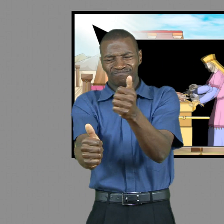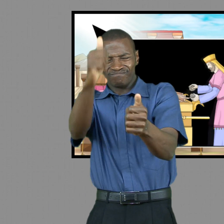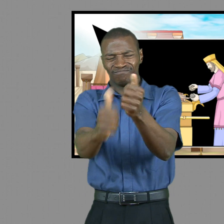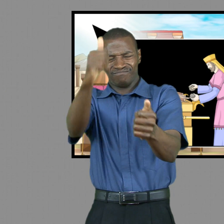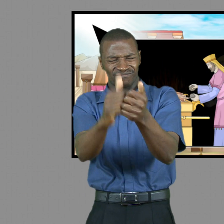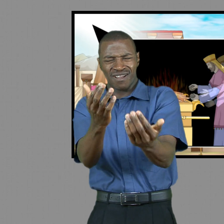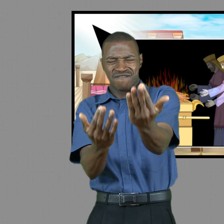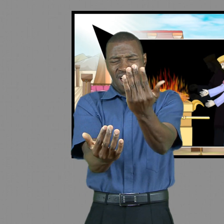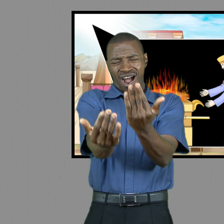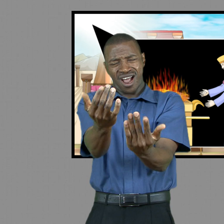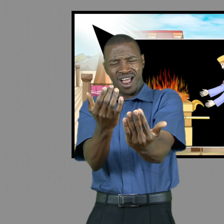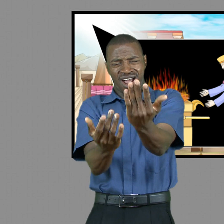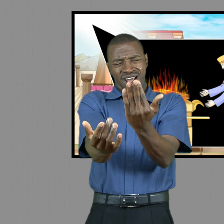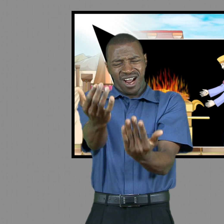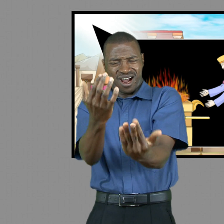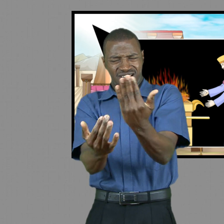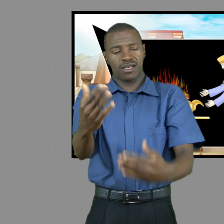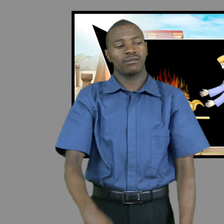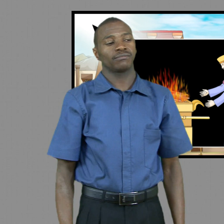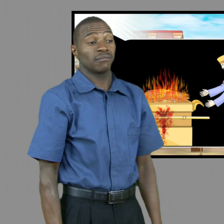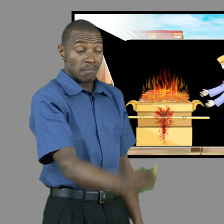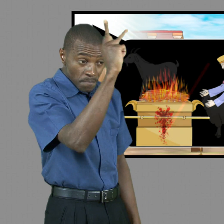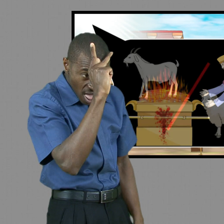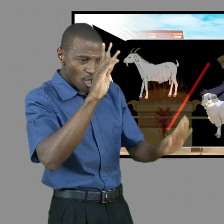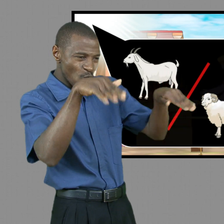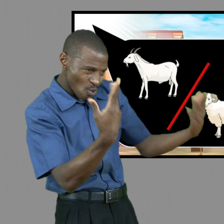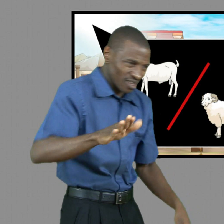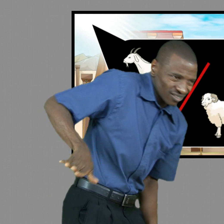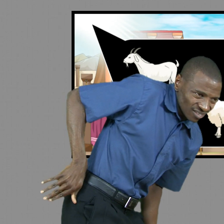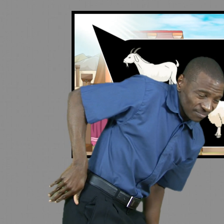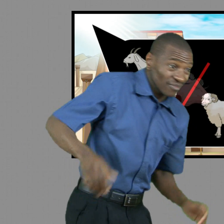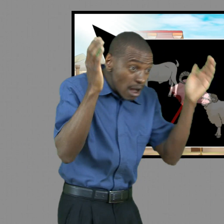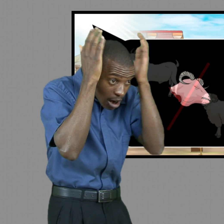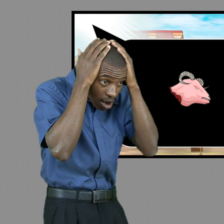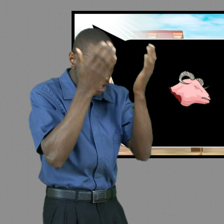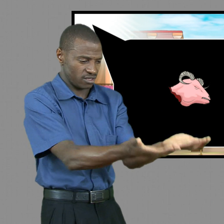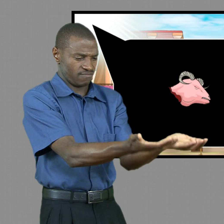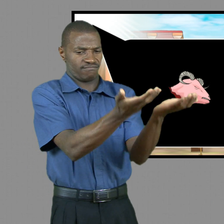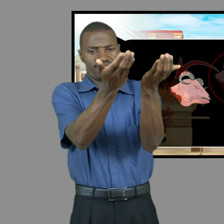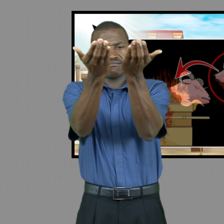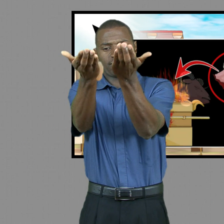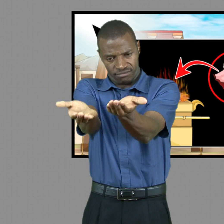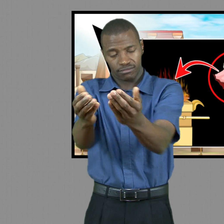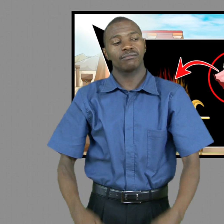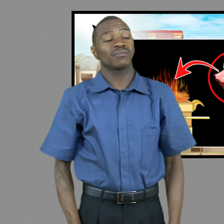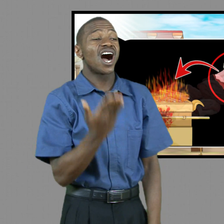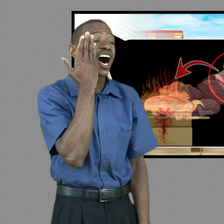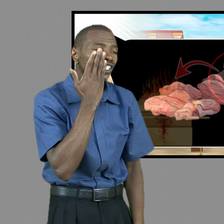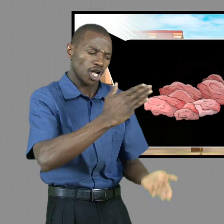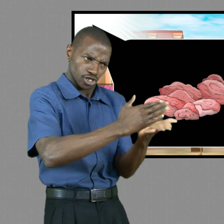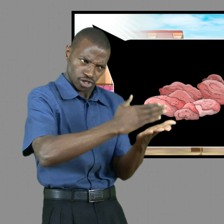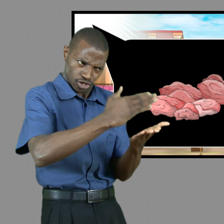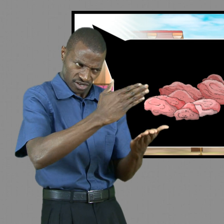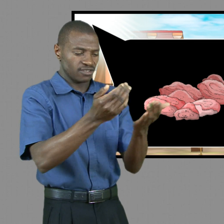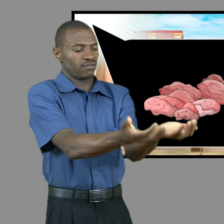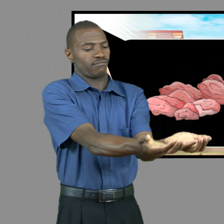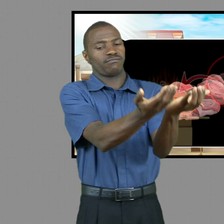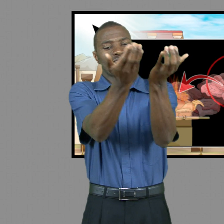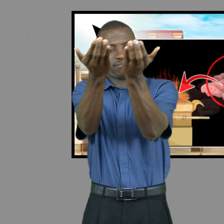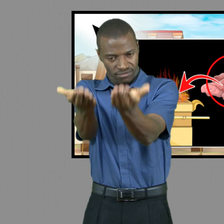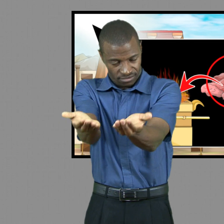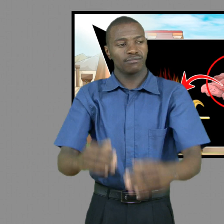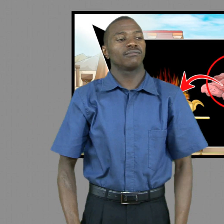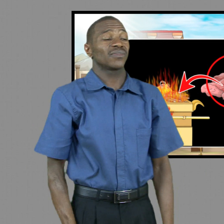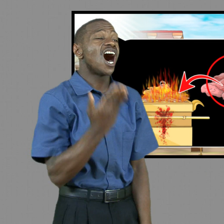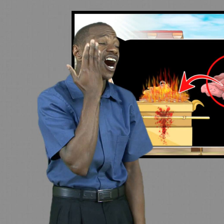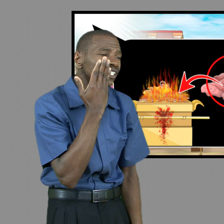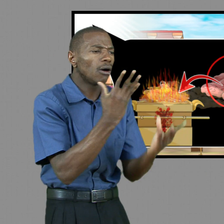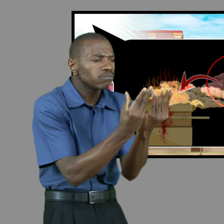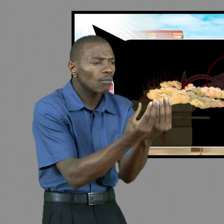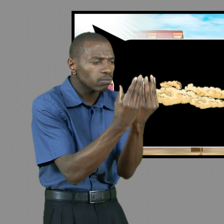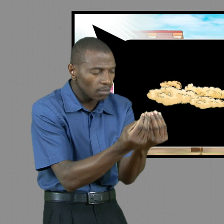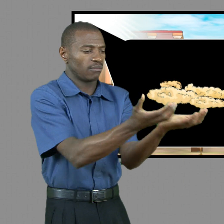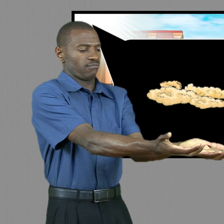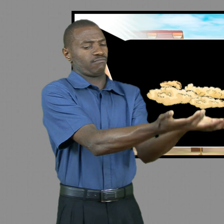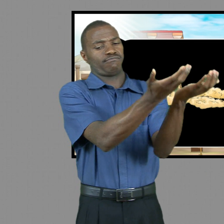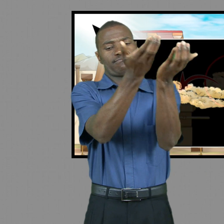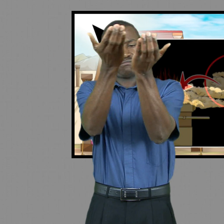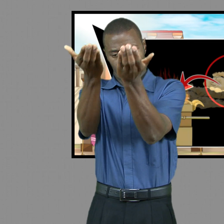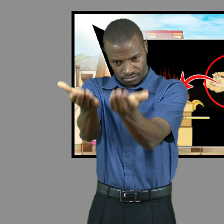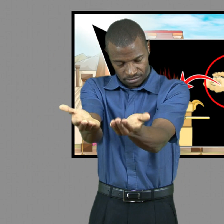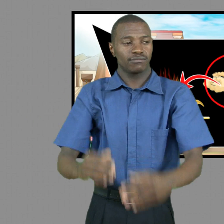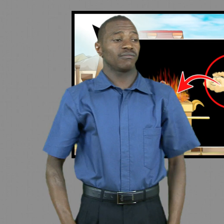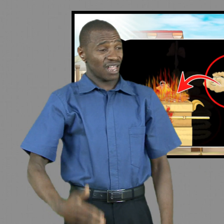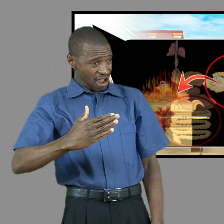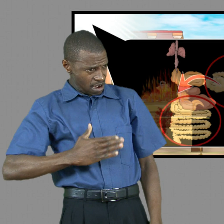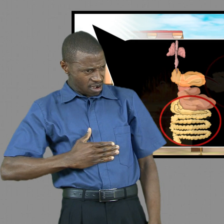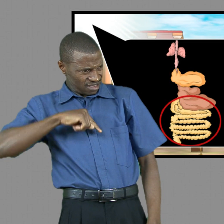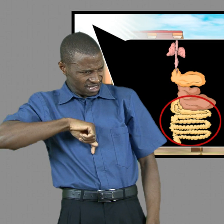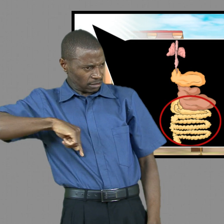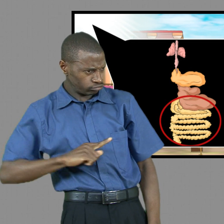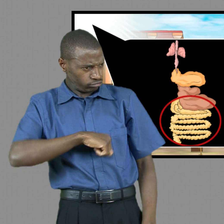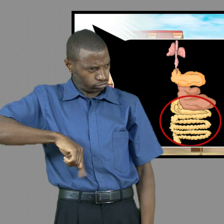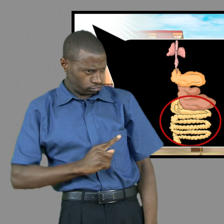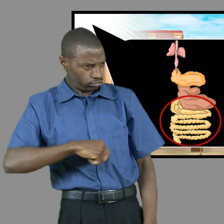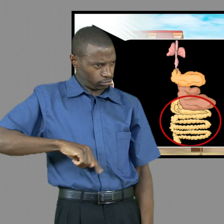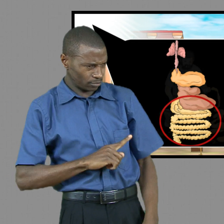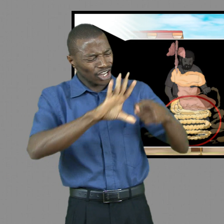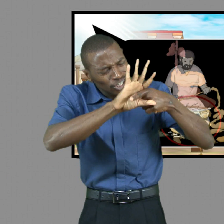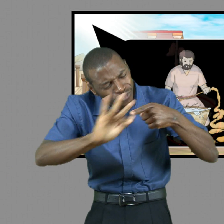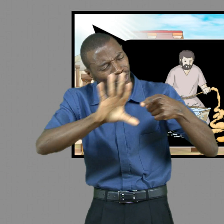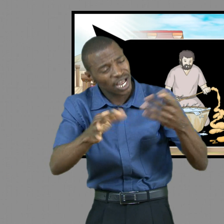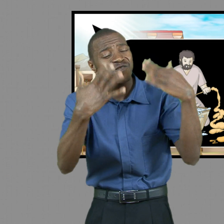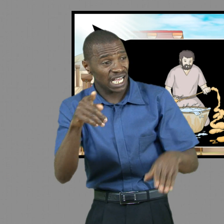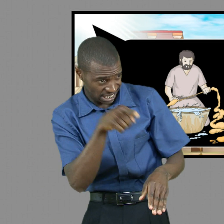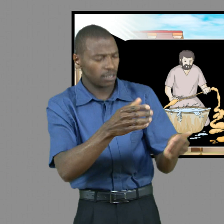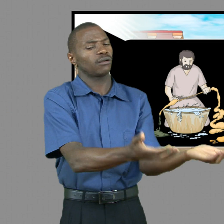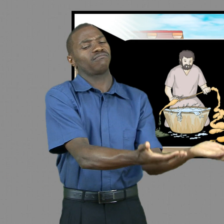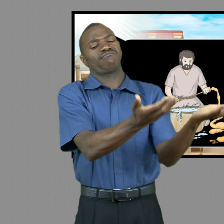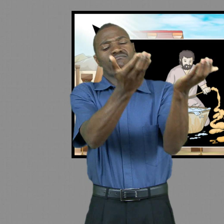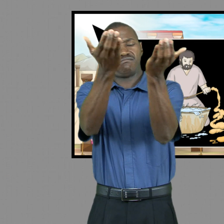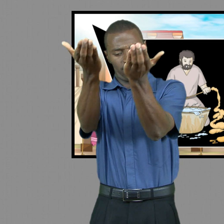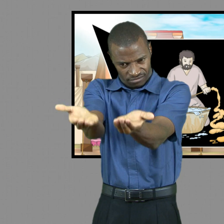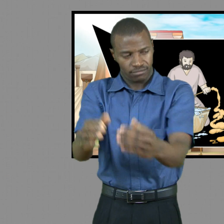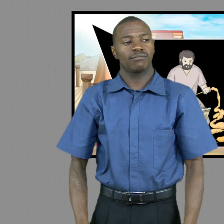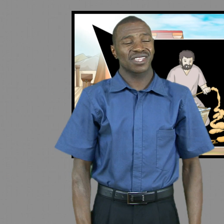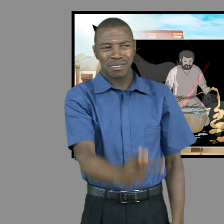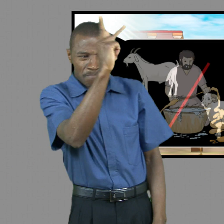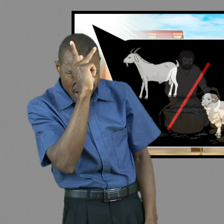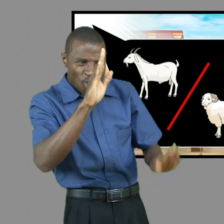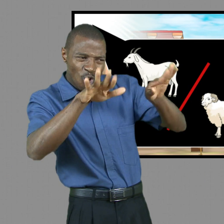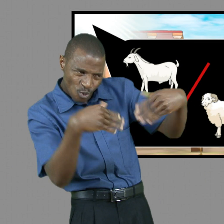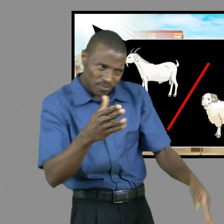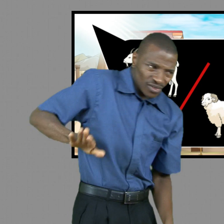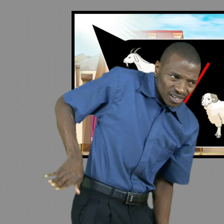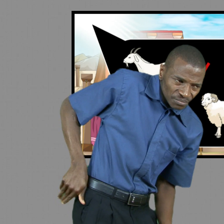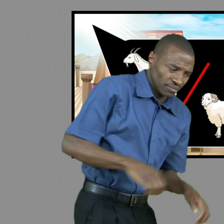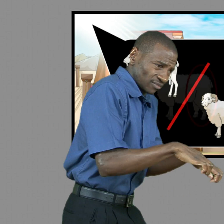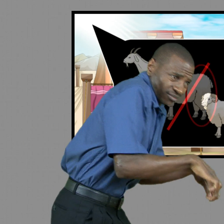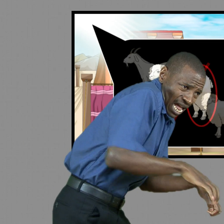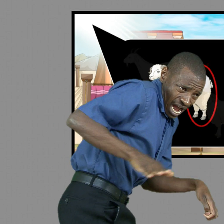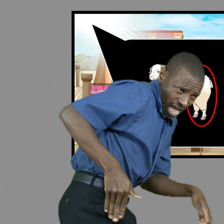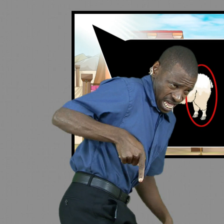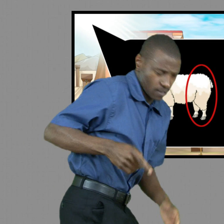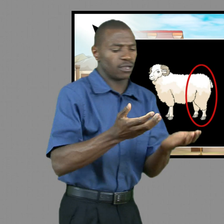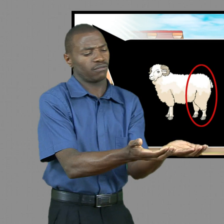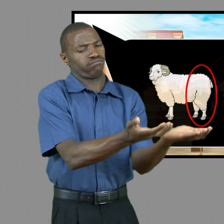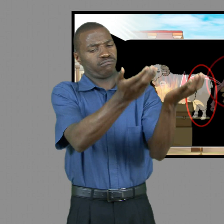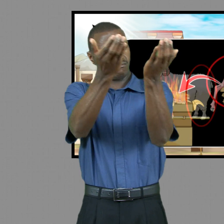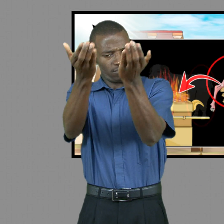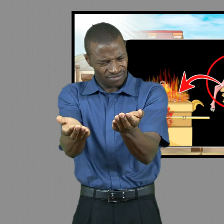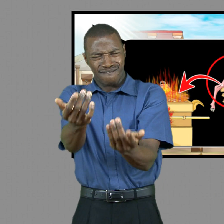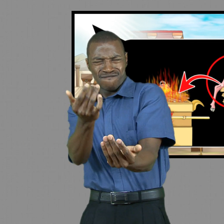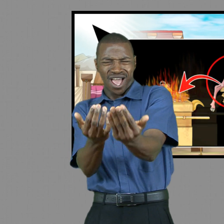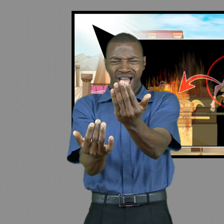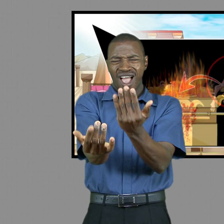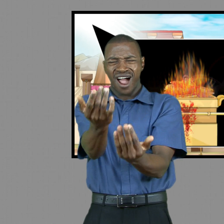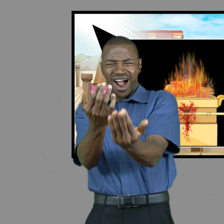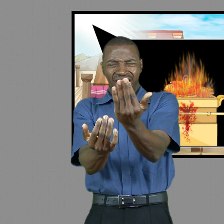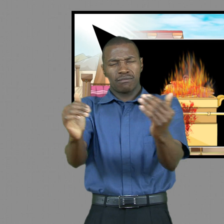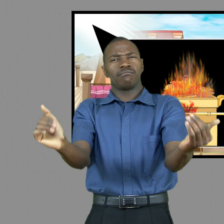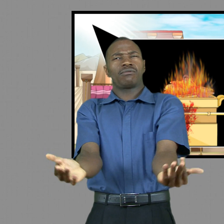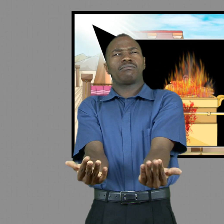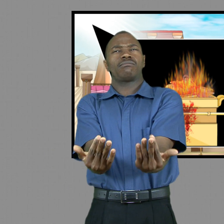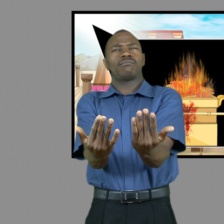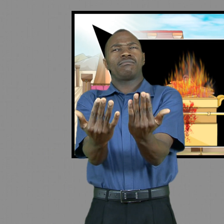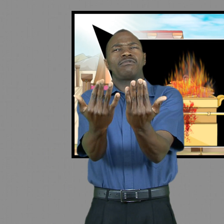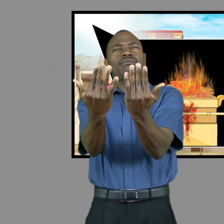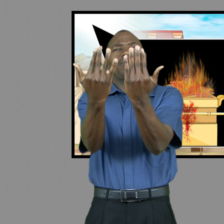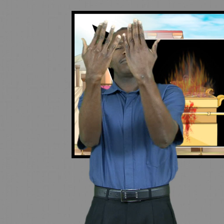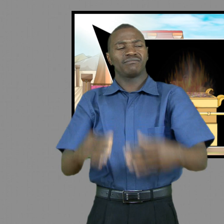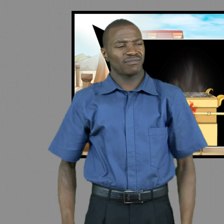The entrails and legs must be washed with water, and the priest shall bring all of it and burn it on the altar;